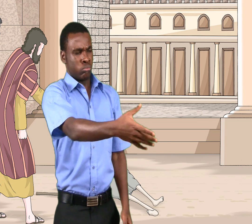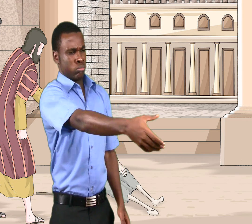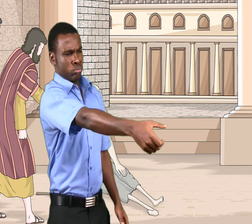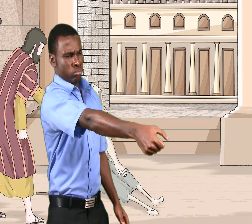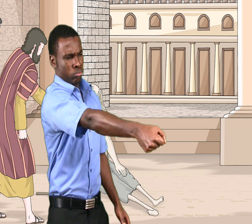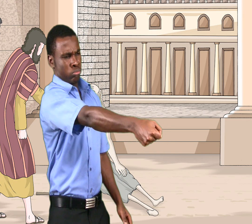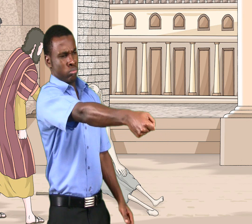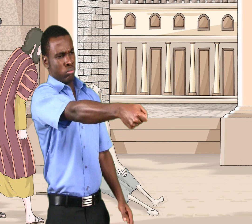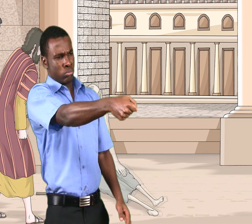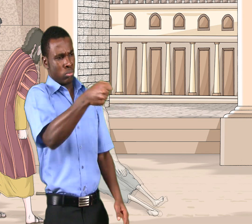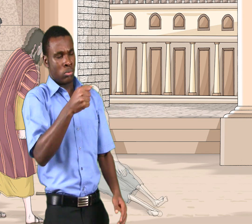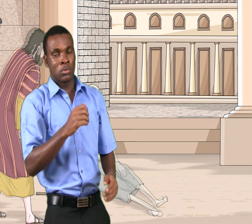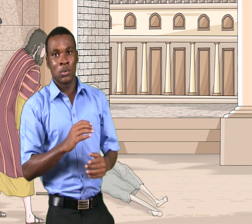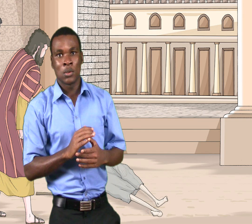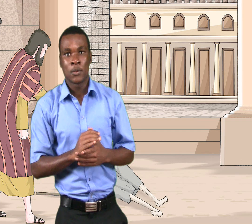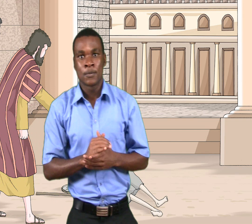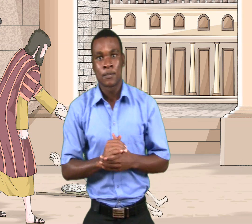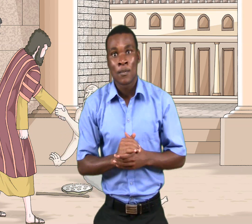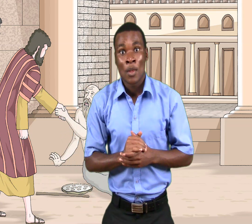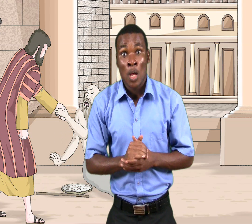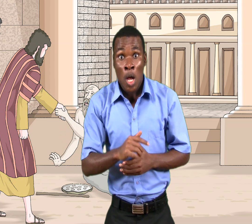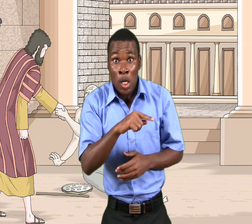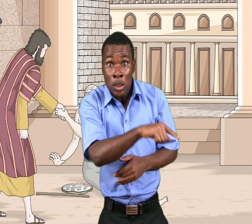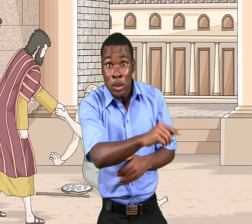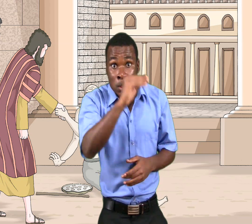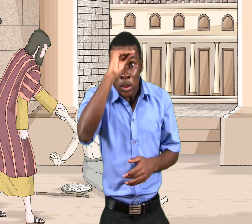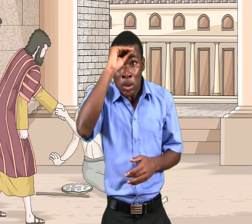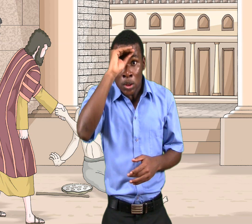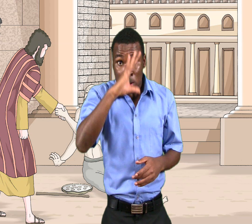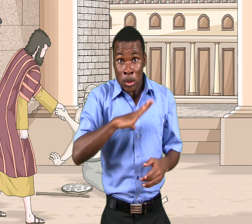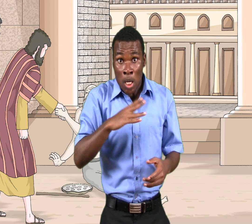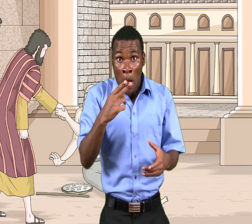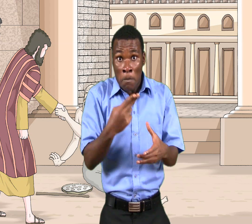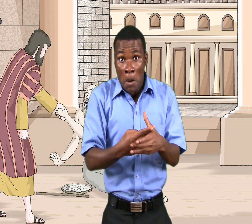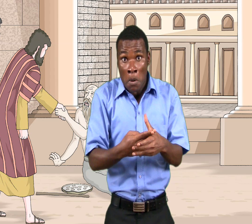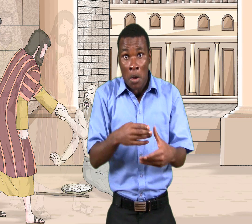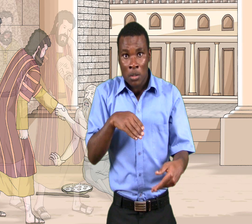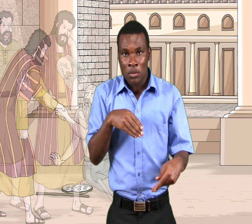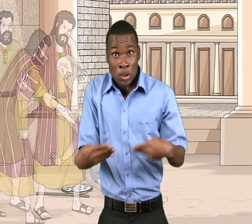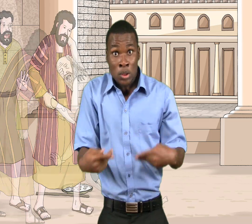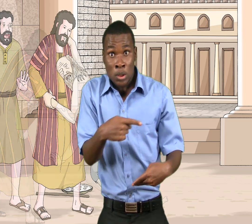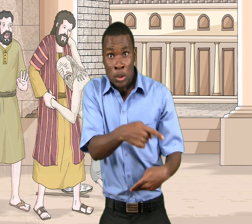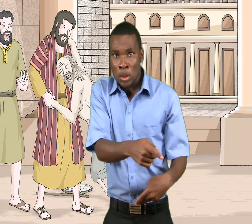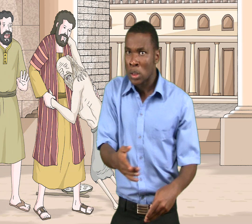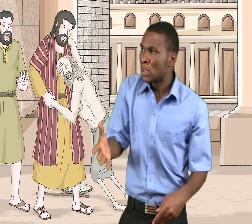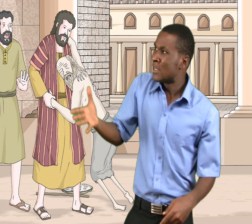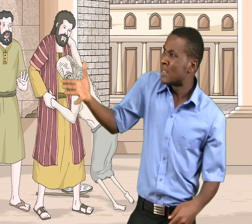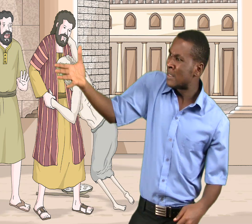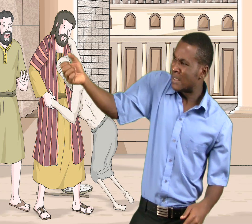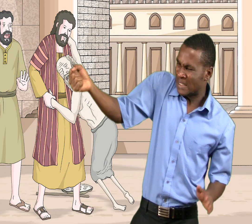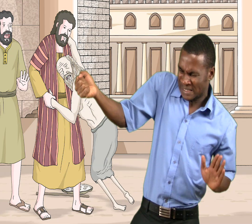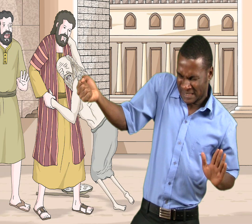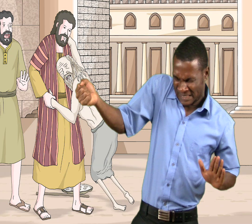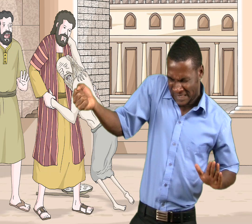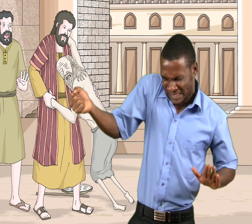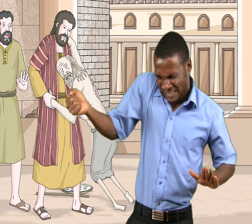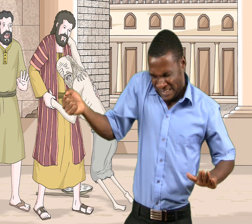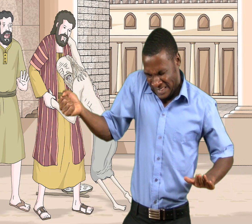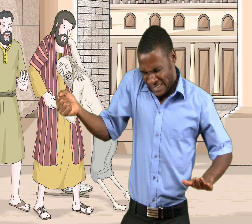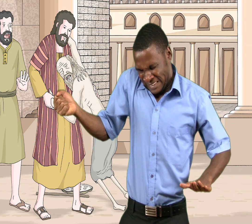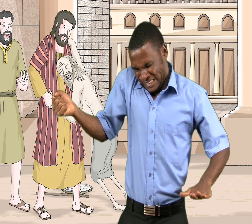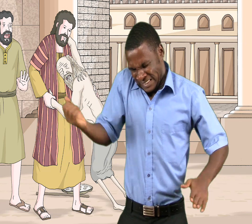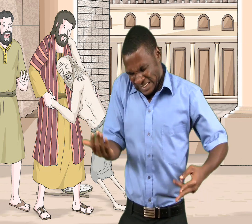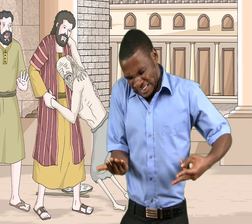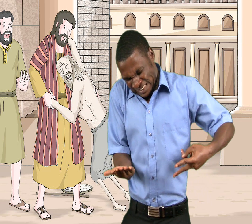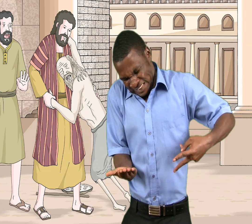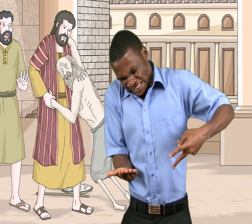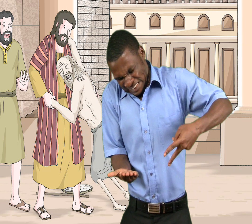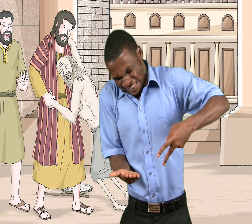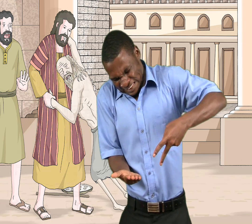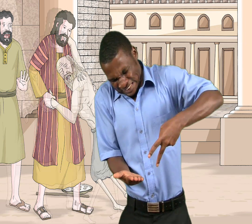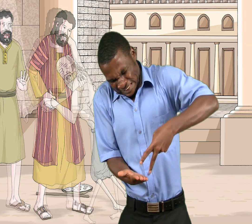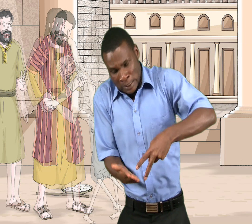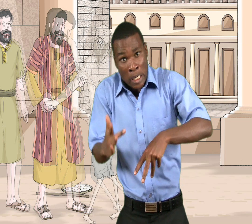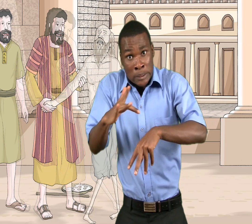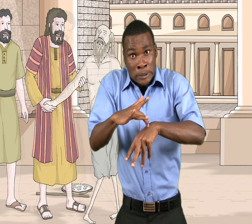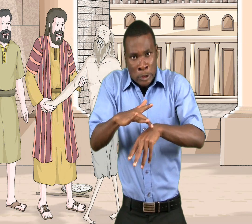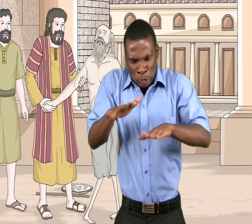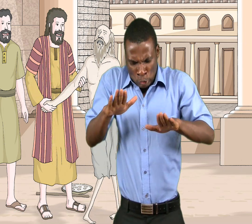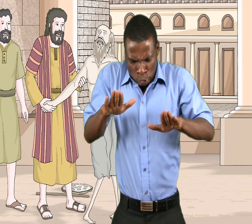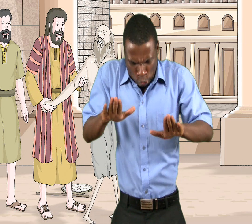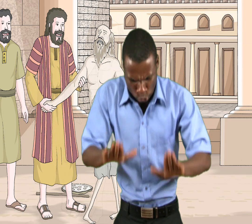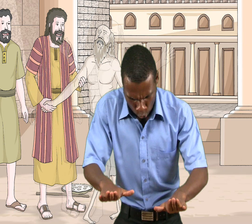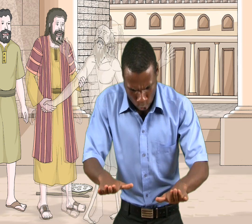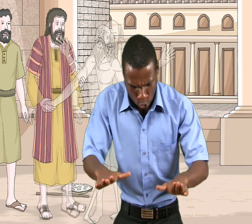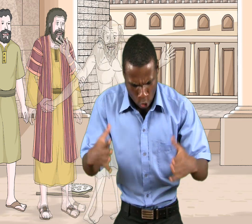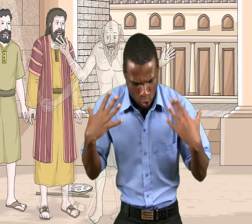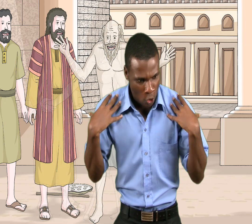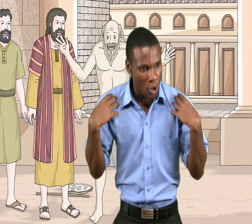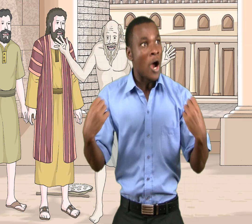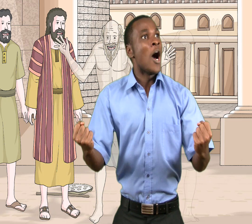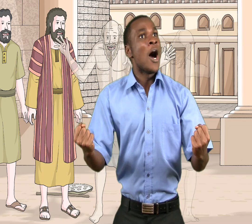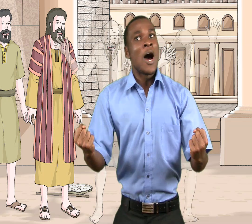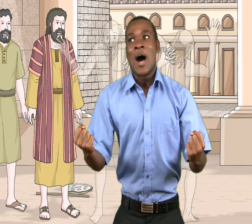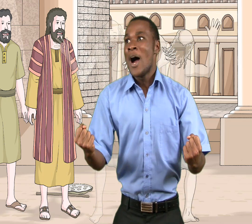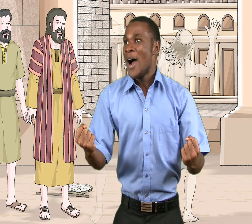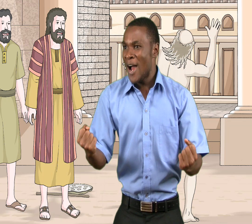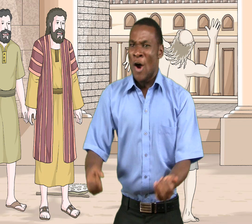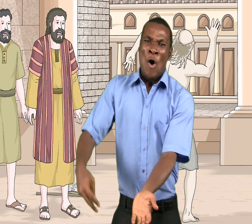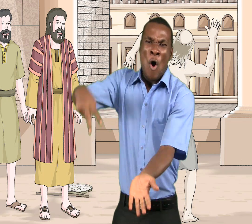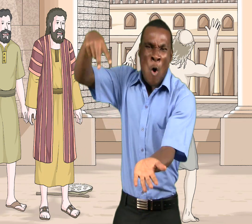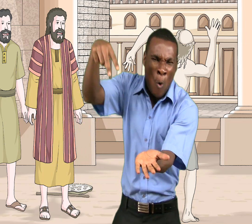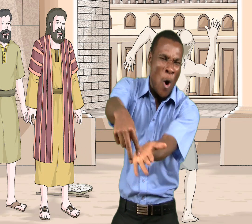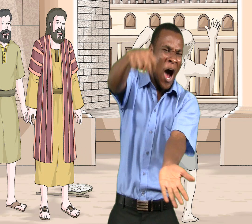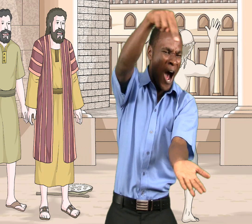Taking him by the right hand, Peter helped him up, and at once the man’s feet and ankles were made strong.